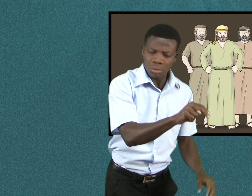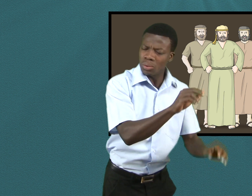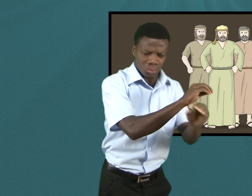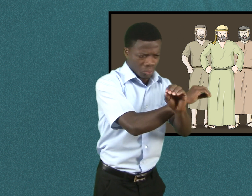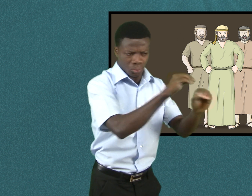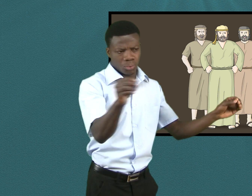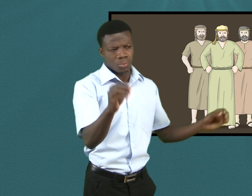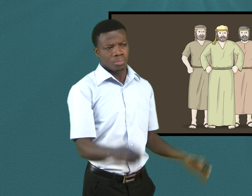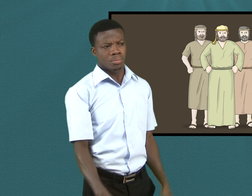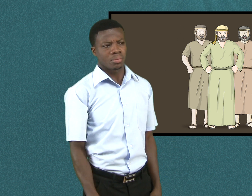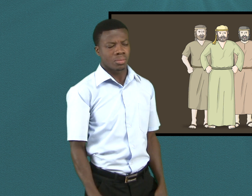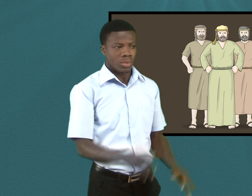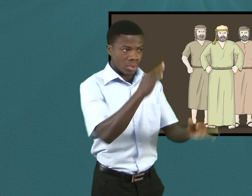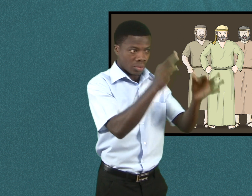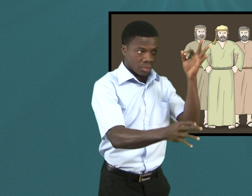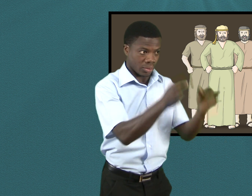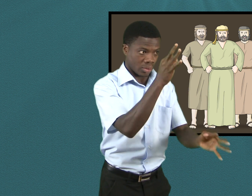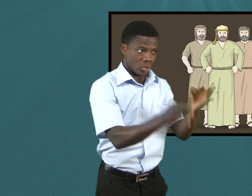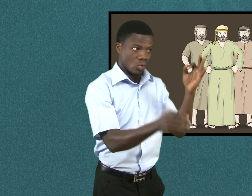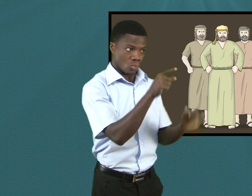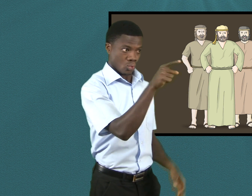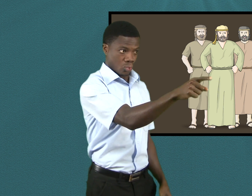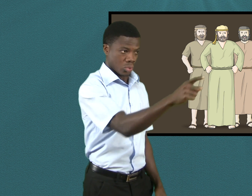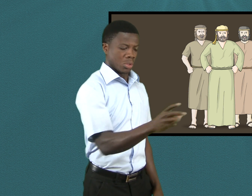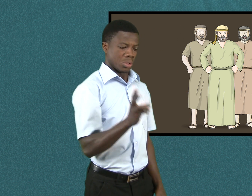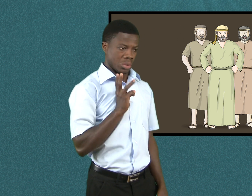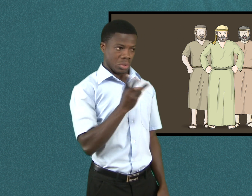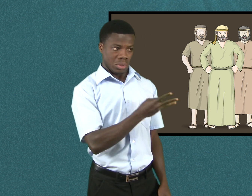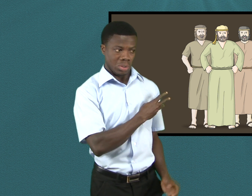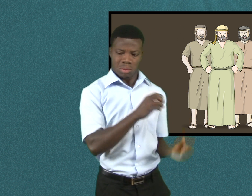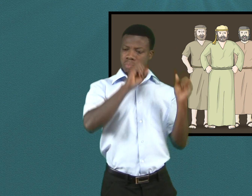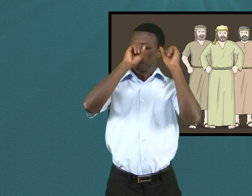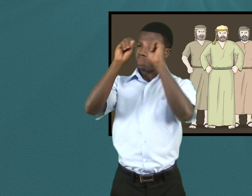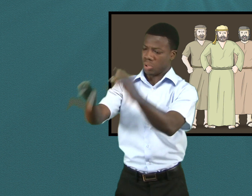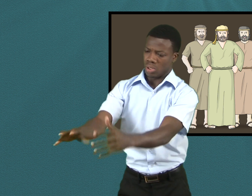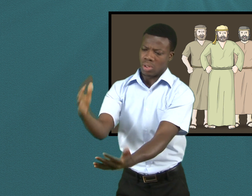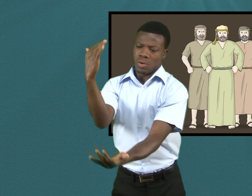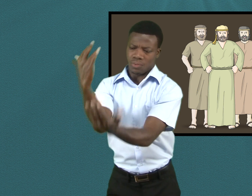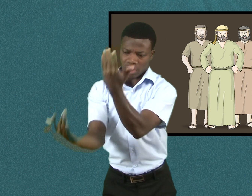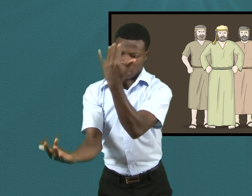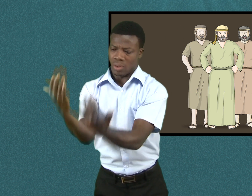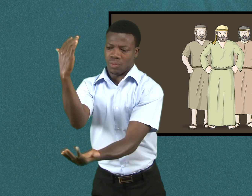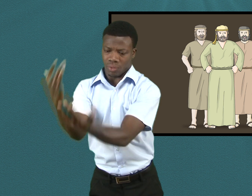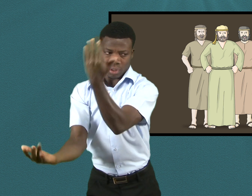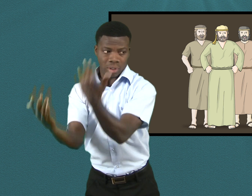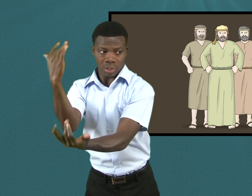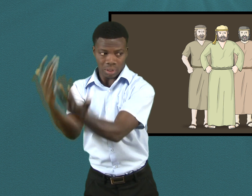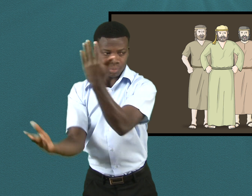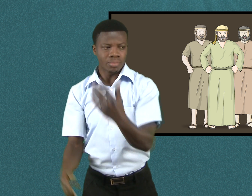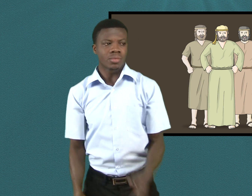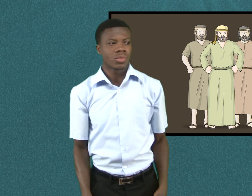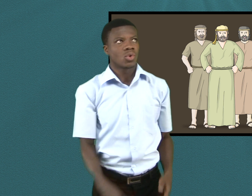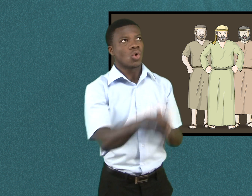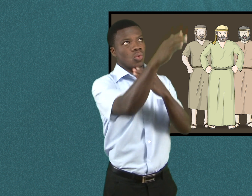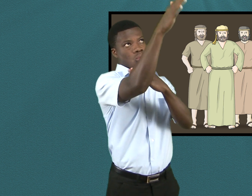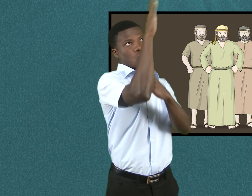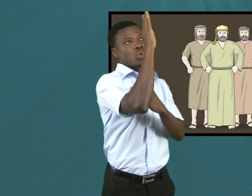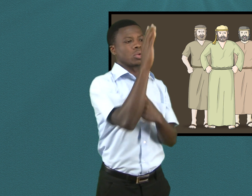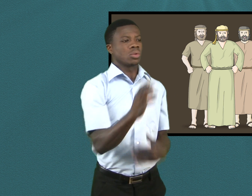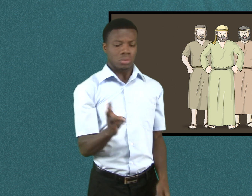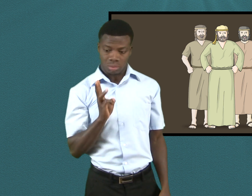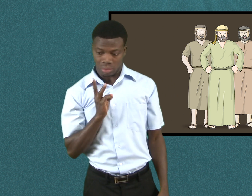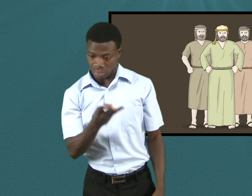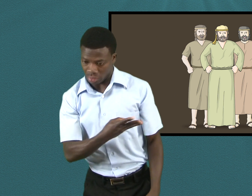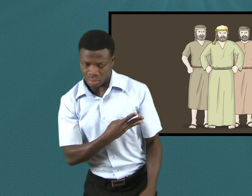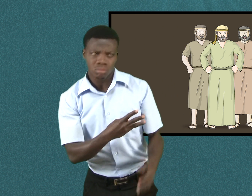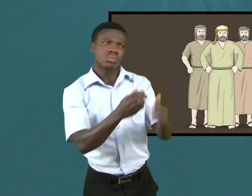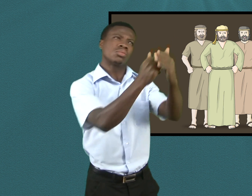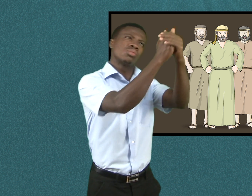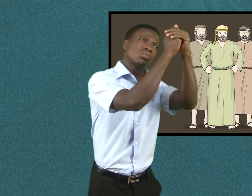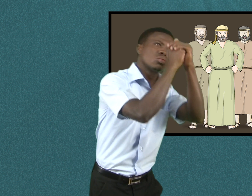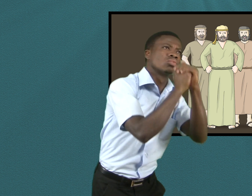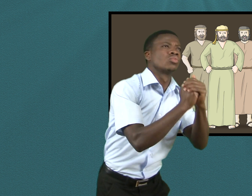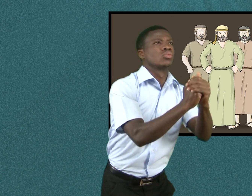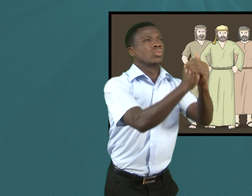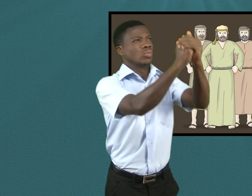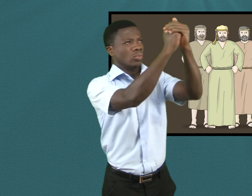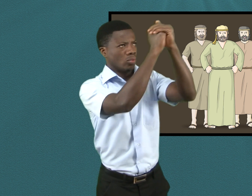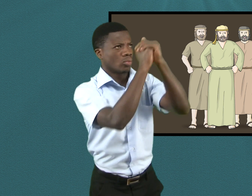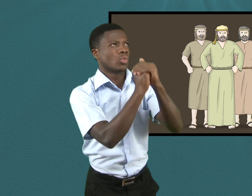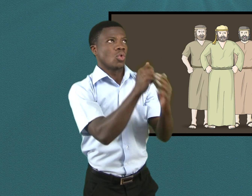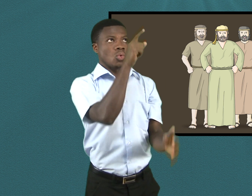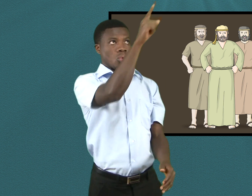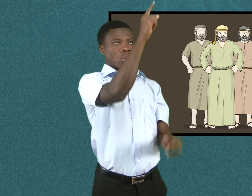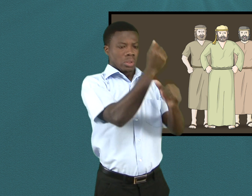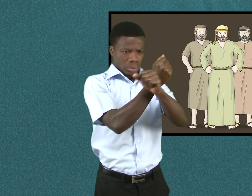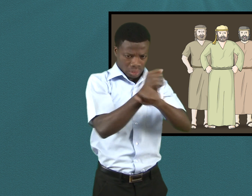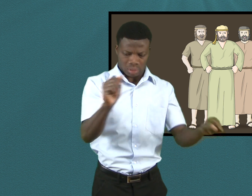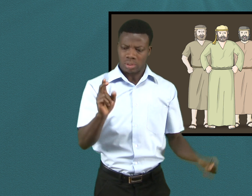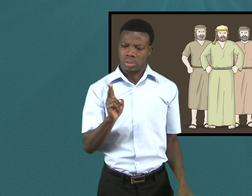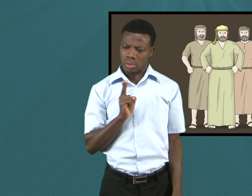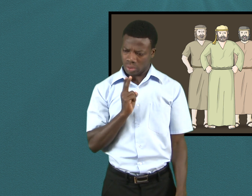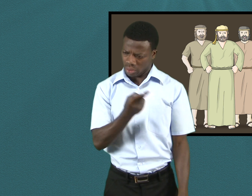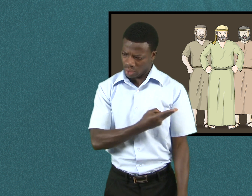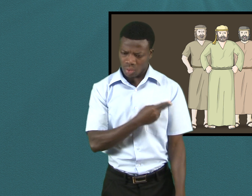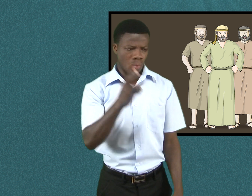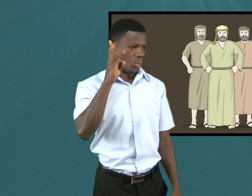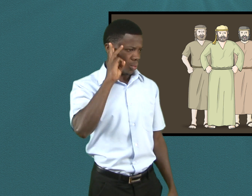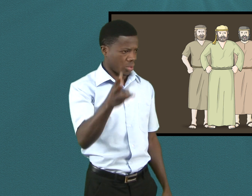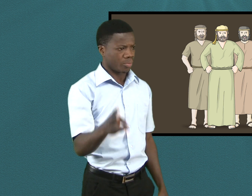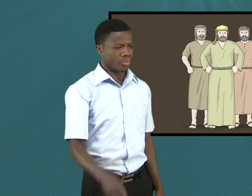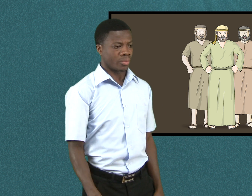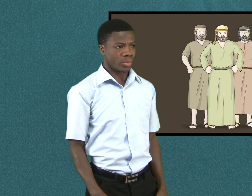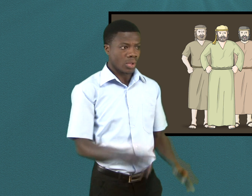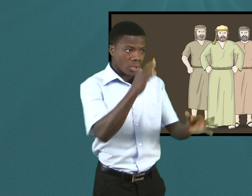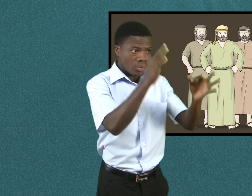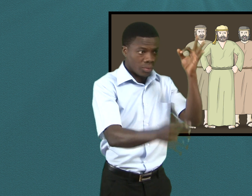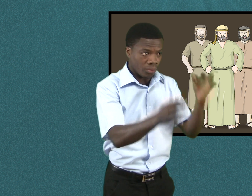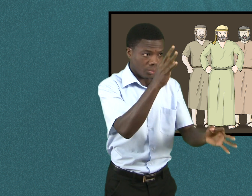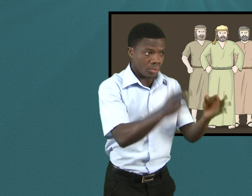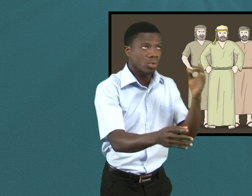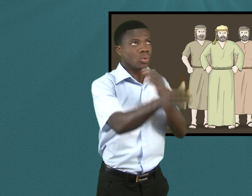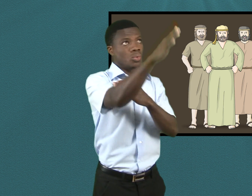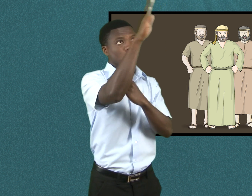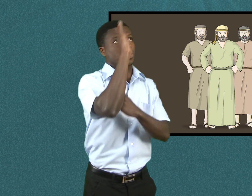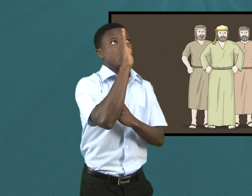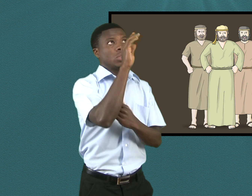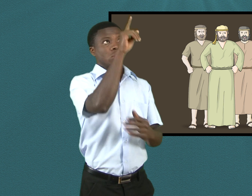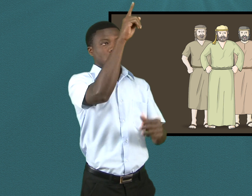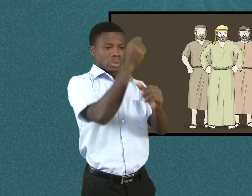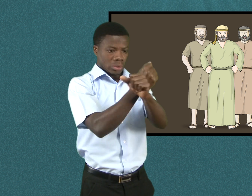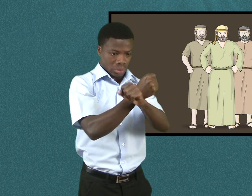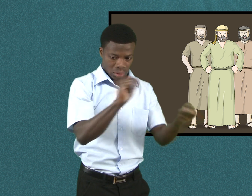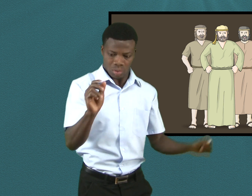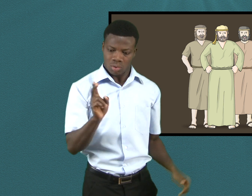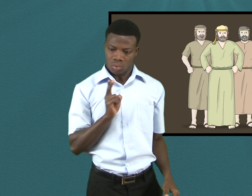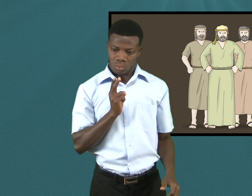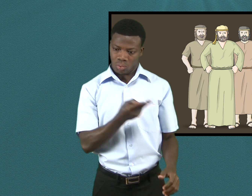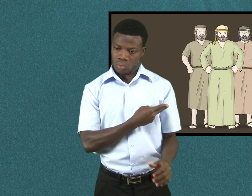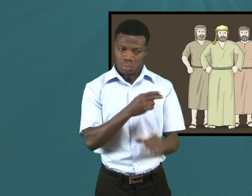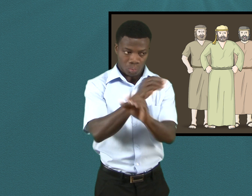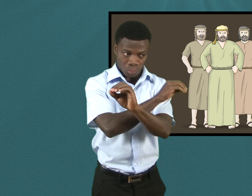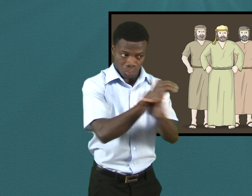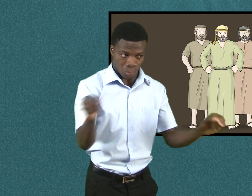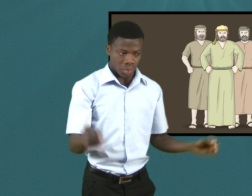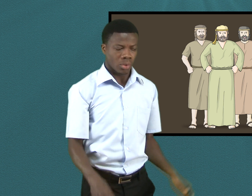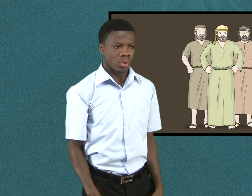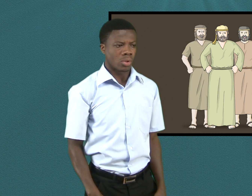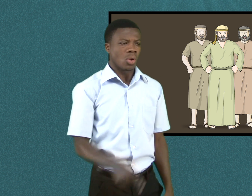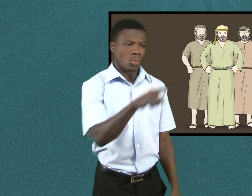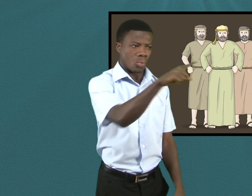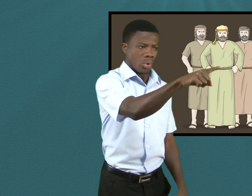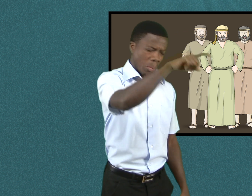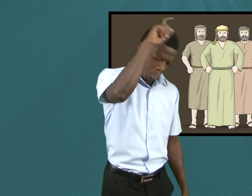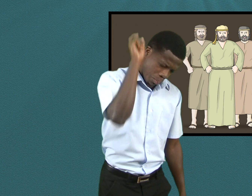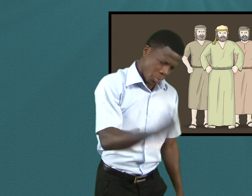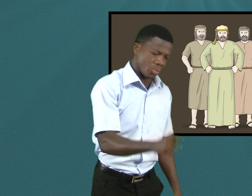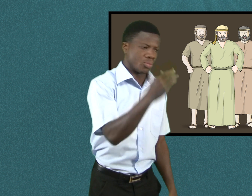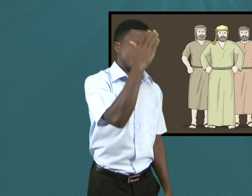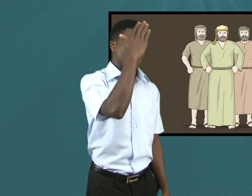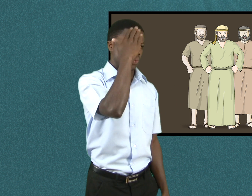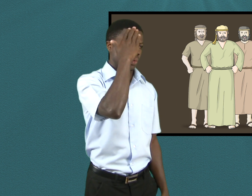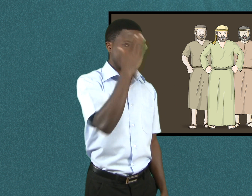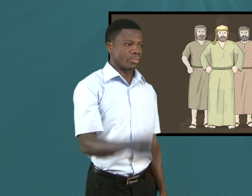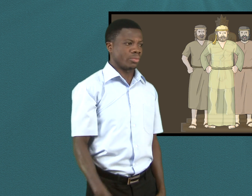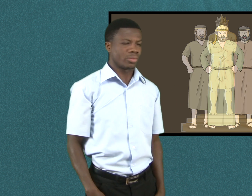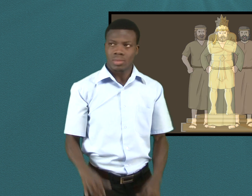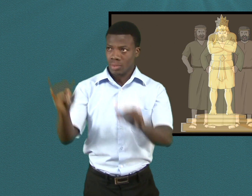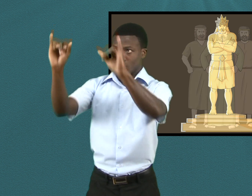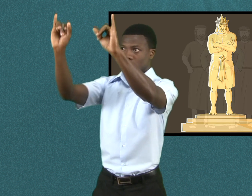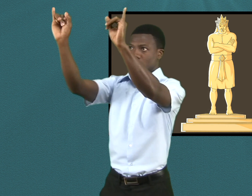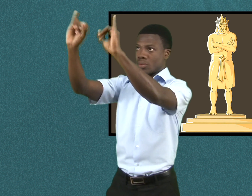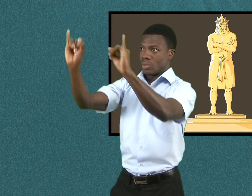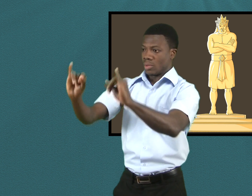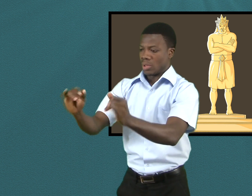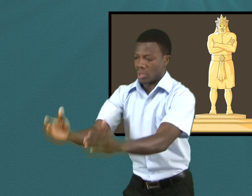If the God whom we serve exists, then He is able to deliver us from the blazing fiery furnace and from your hand, O king.